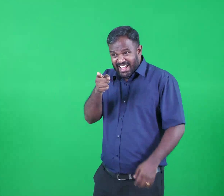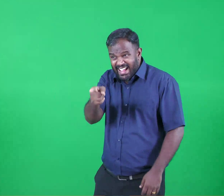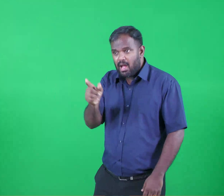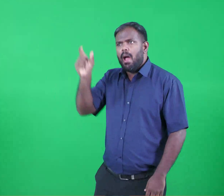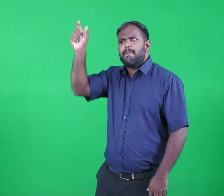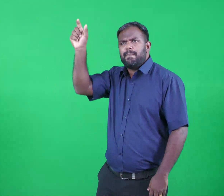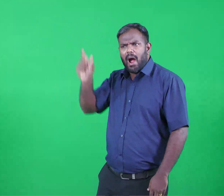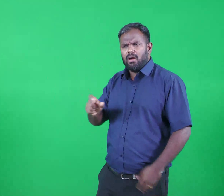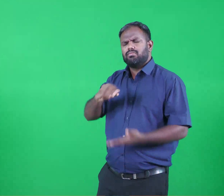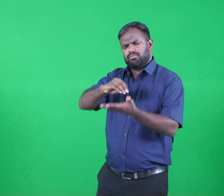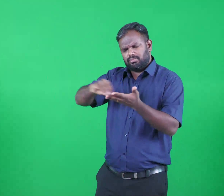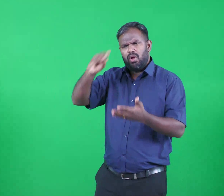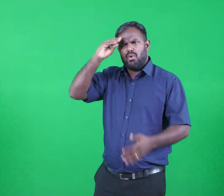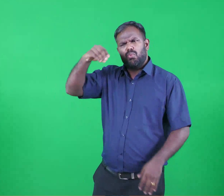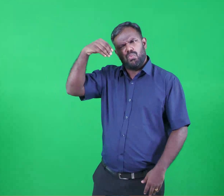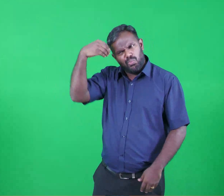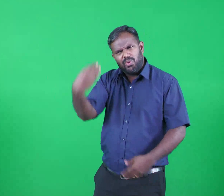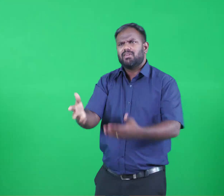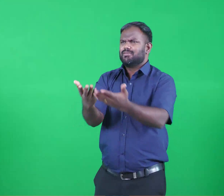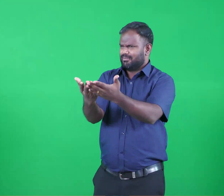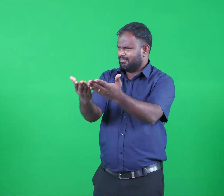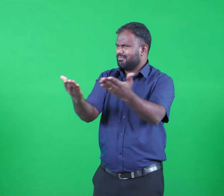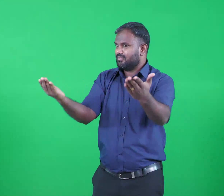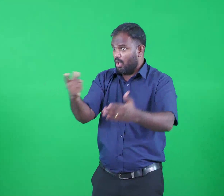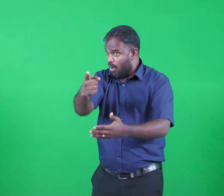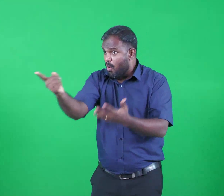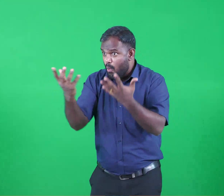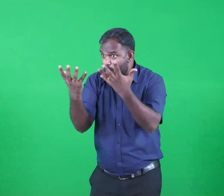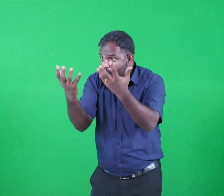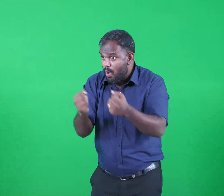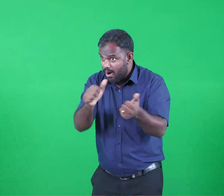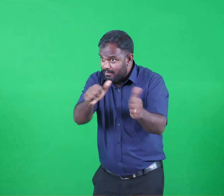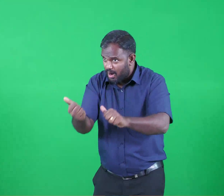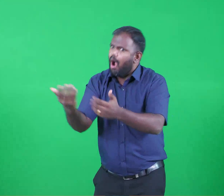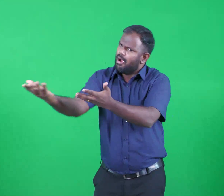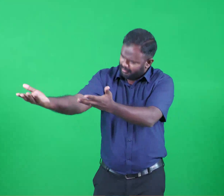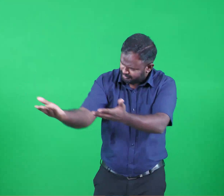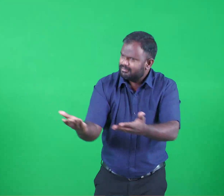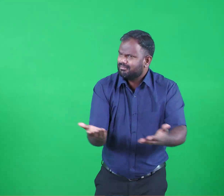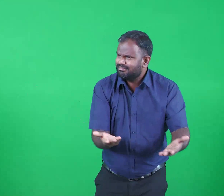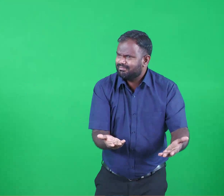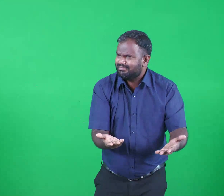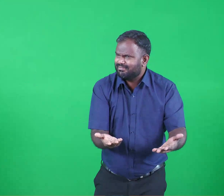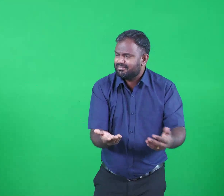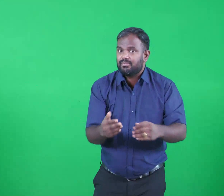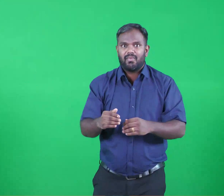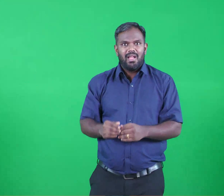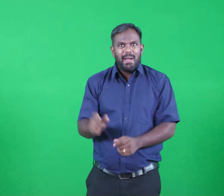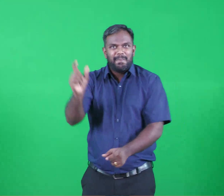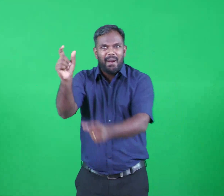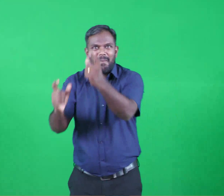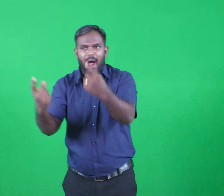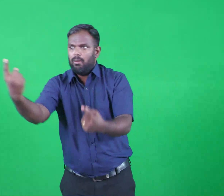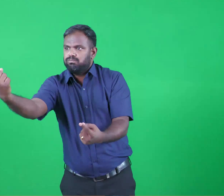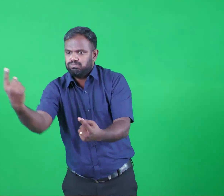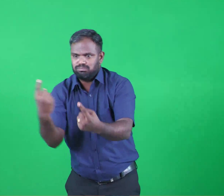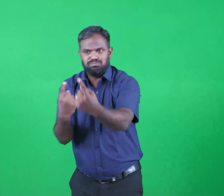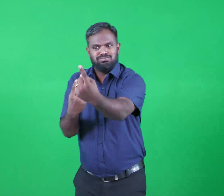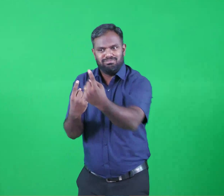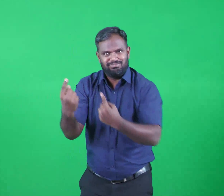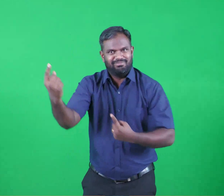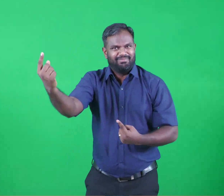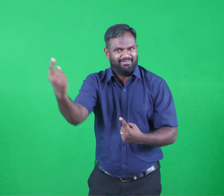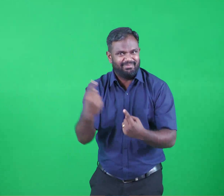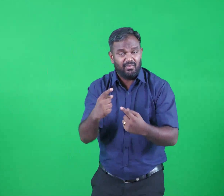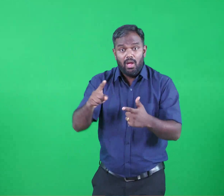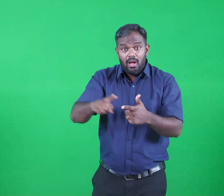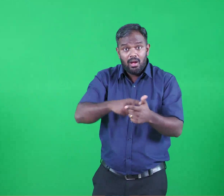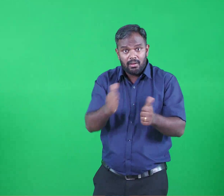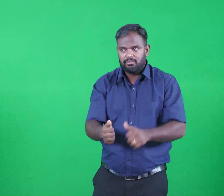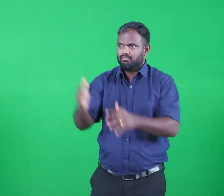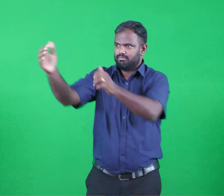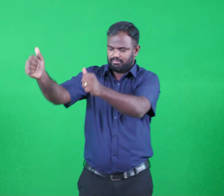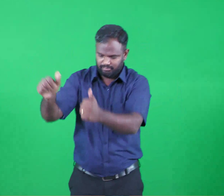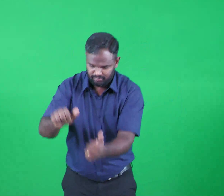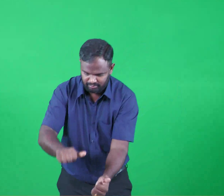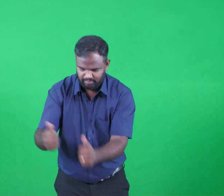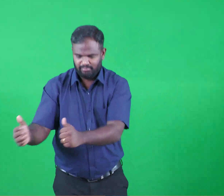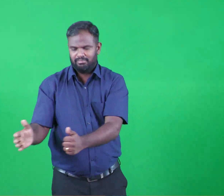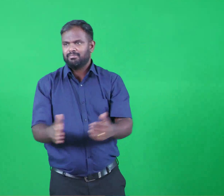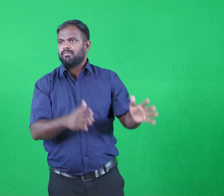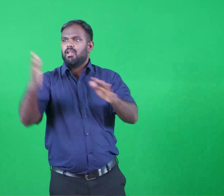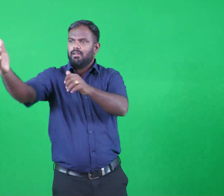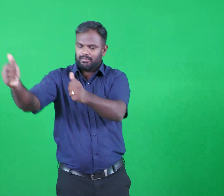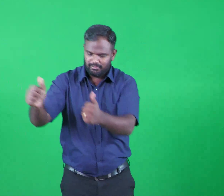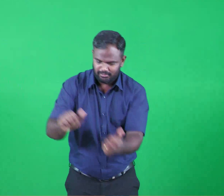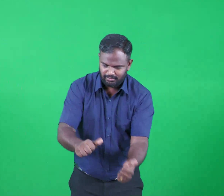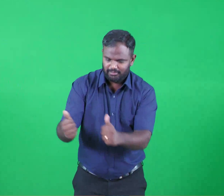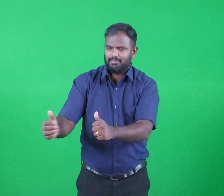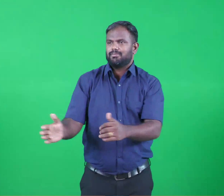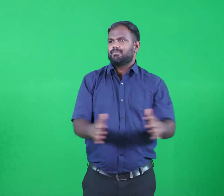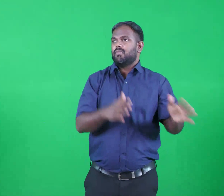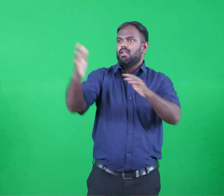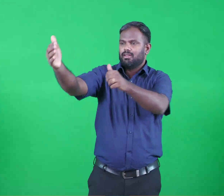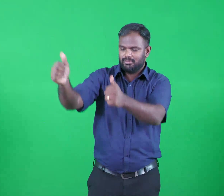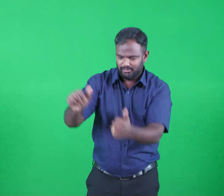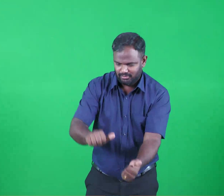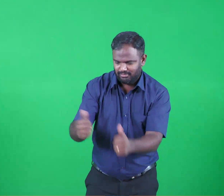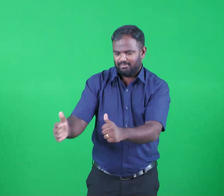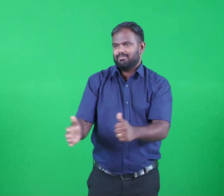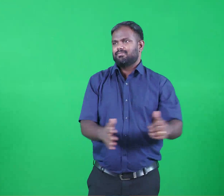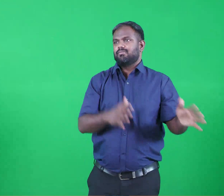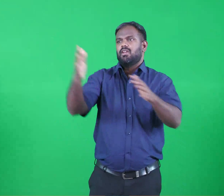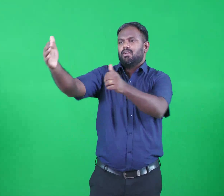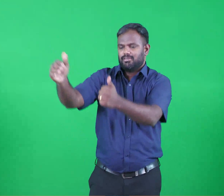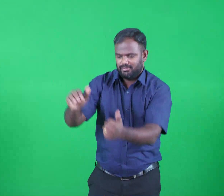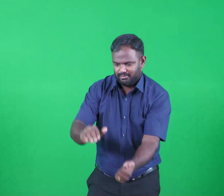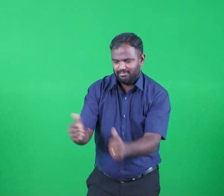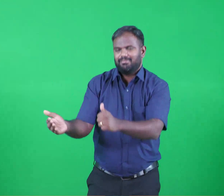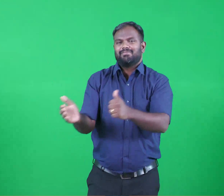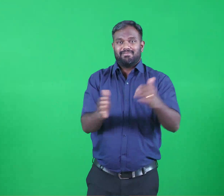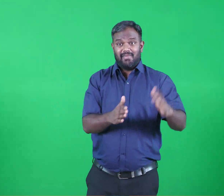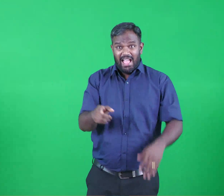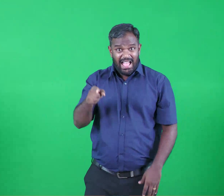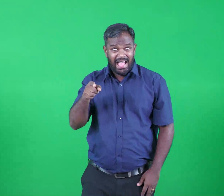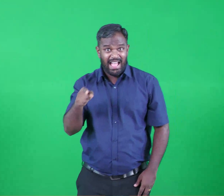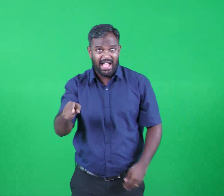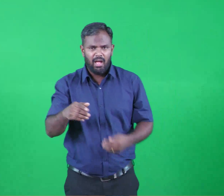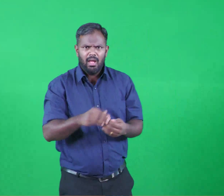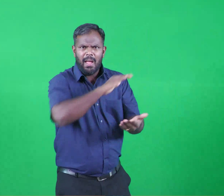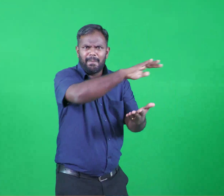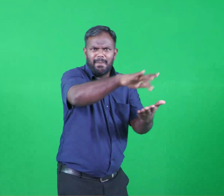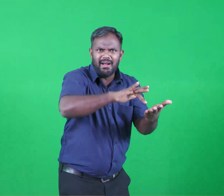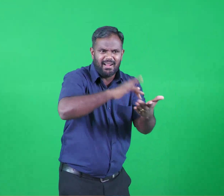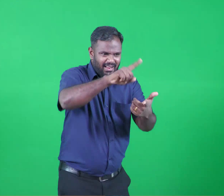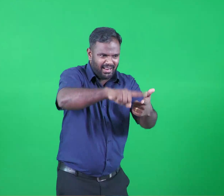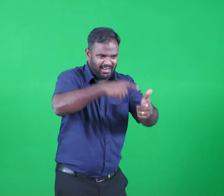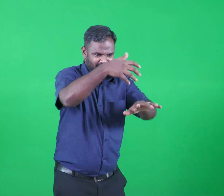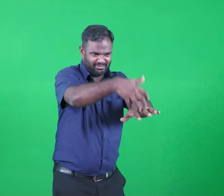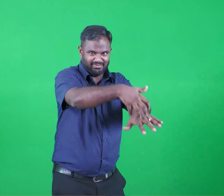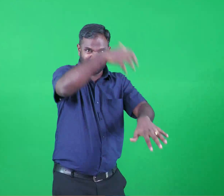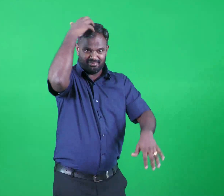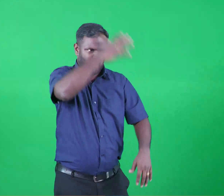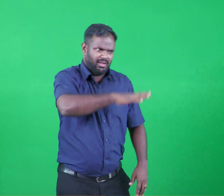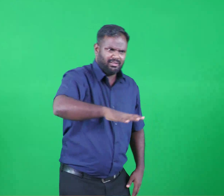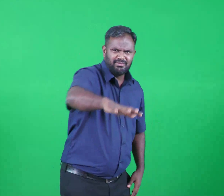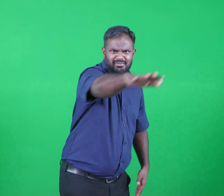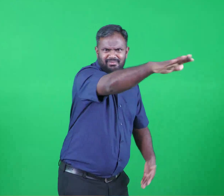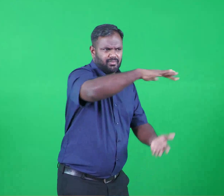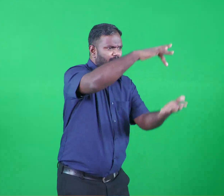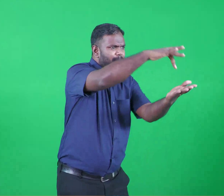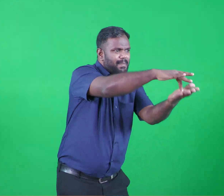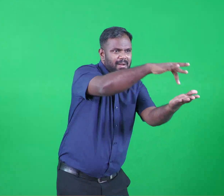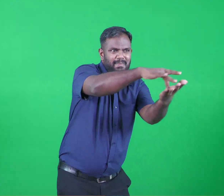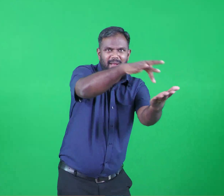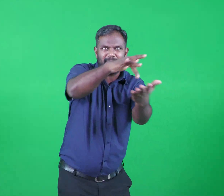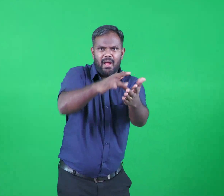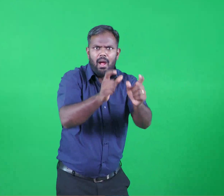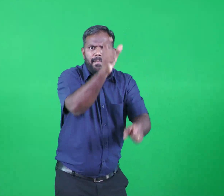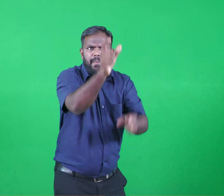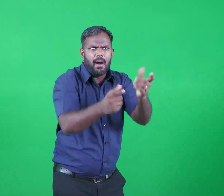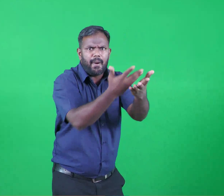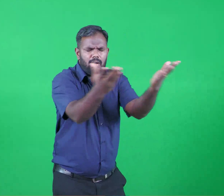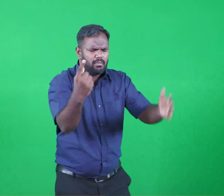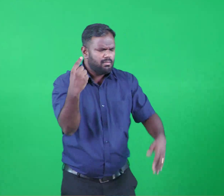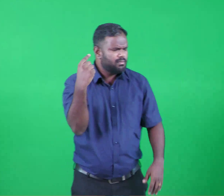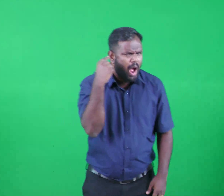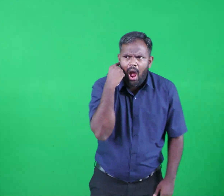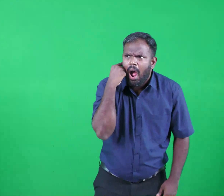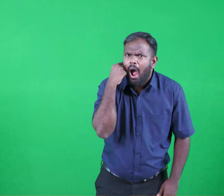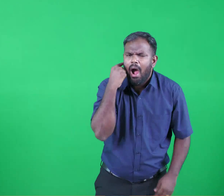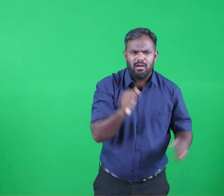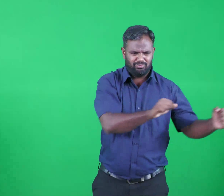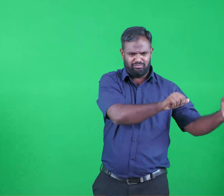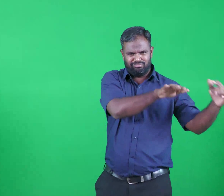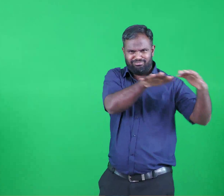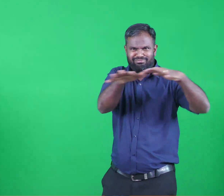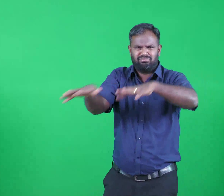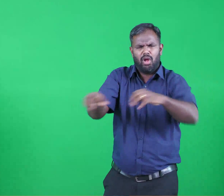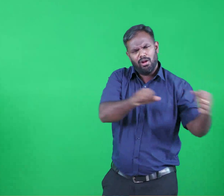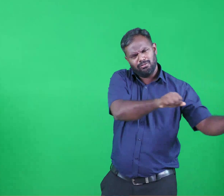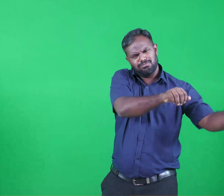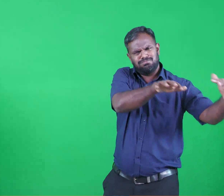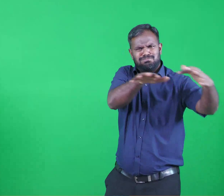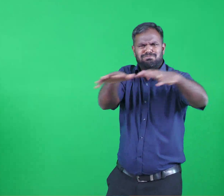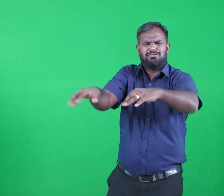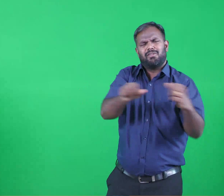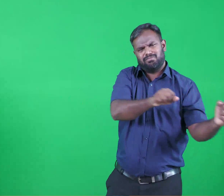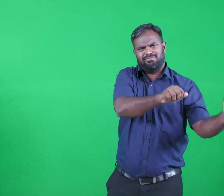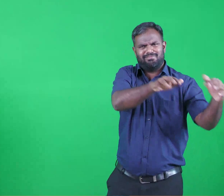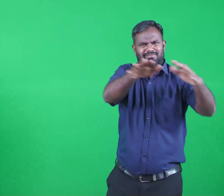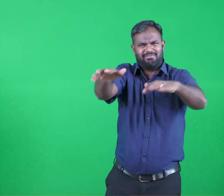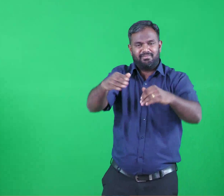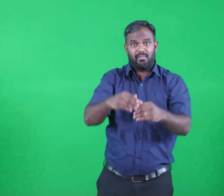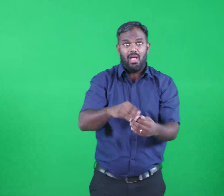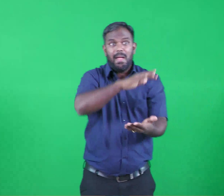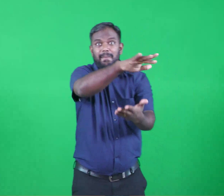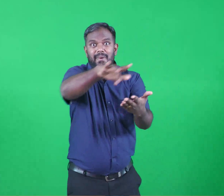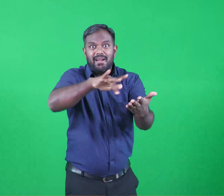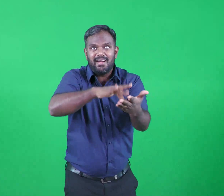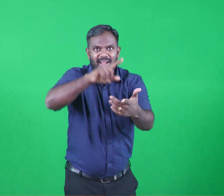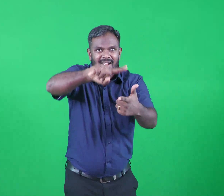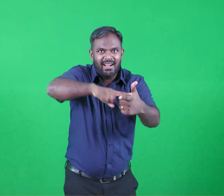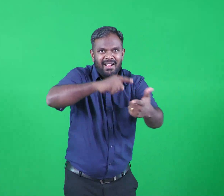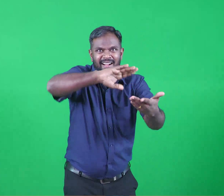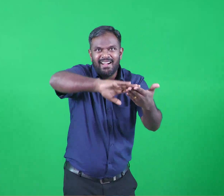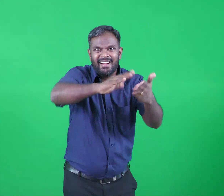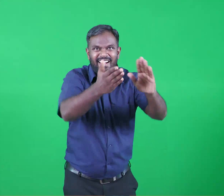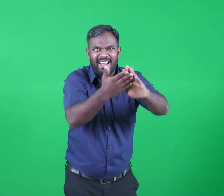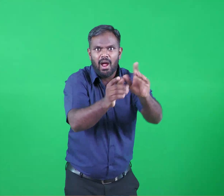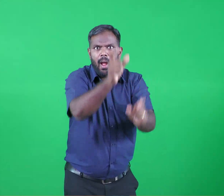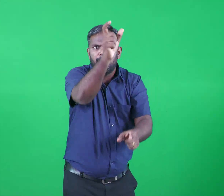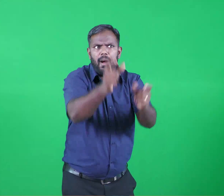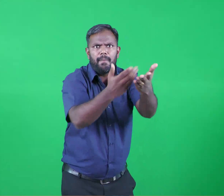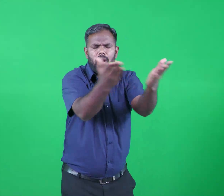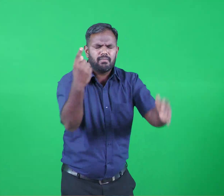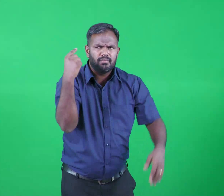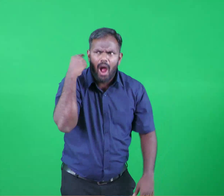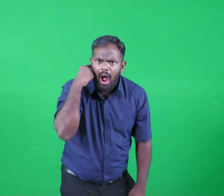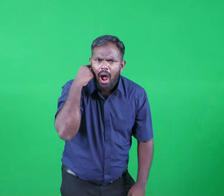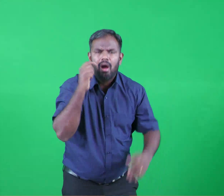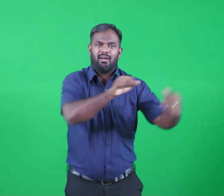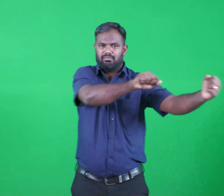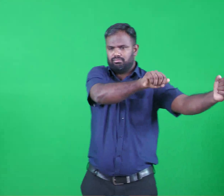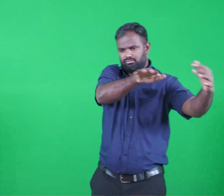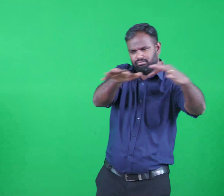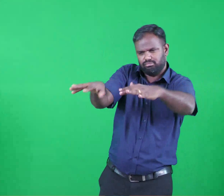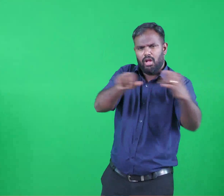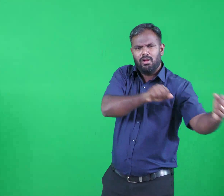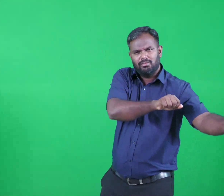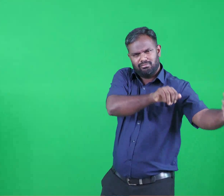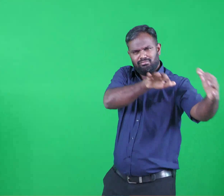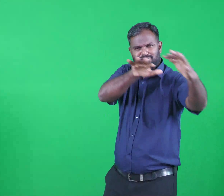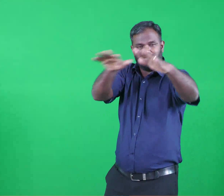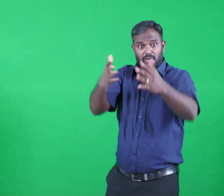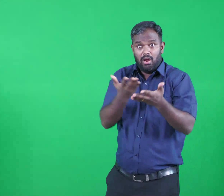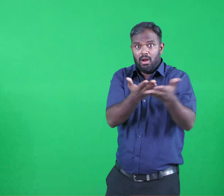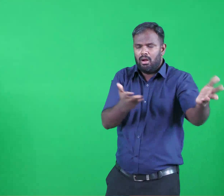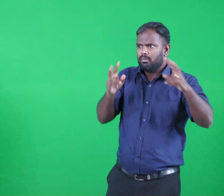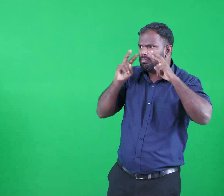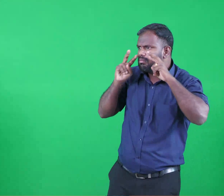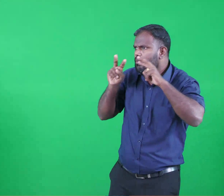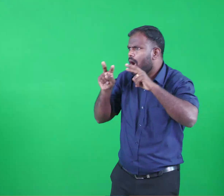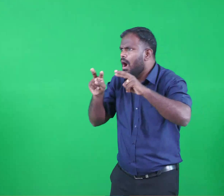People went out to him from all of Jerusalem and the countryside of Judea.